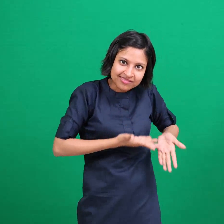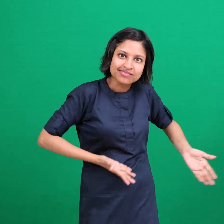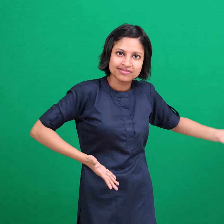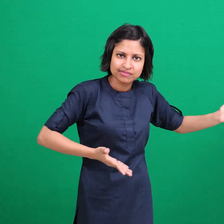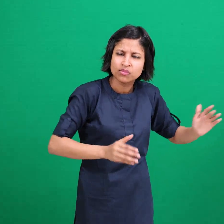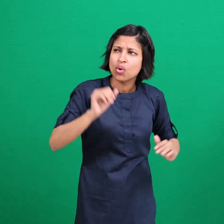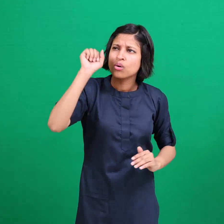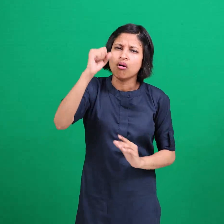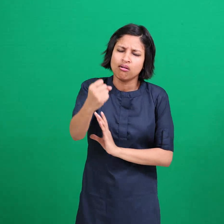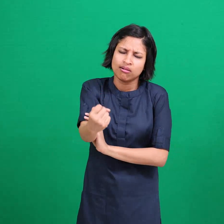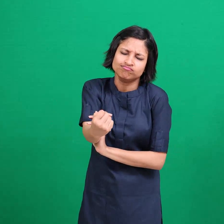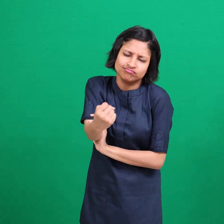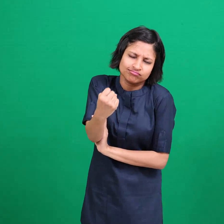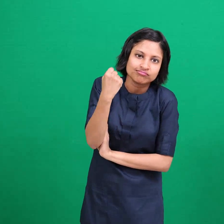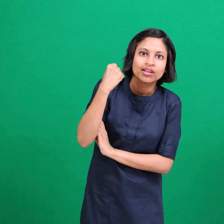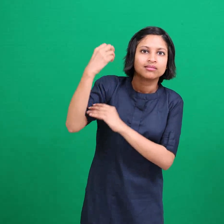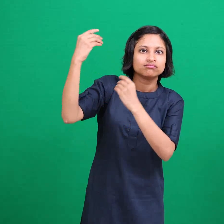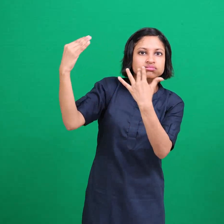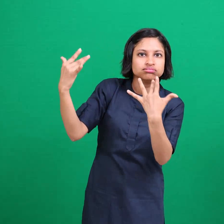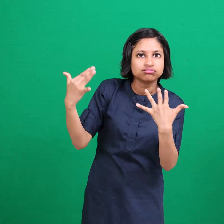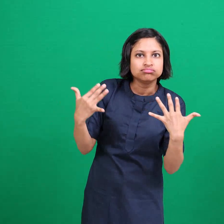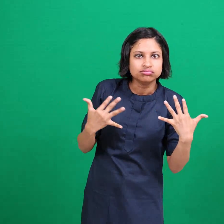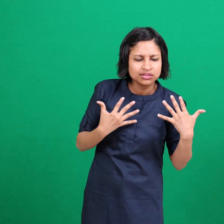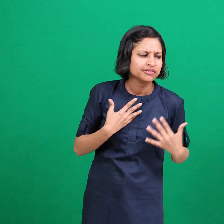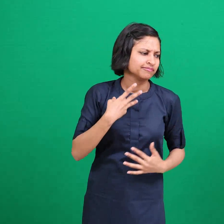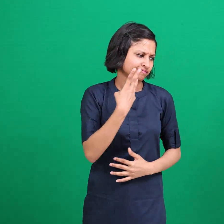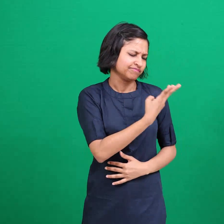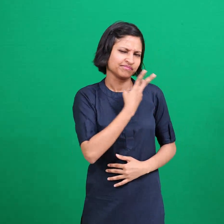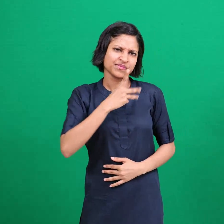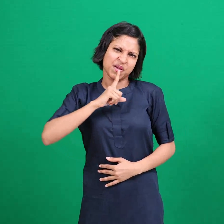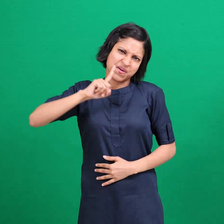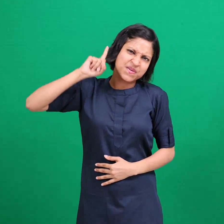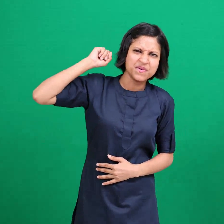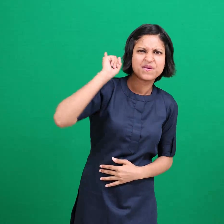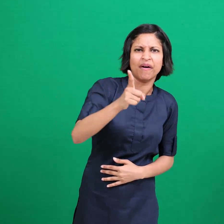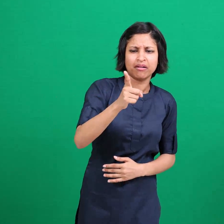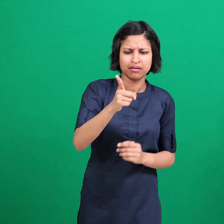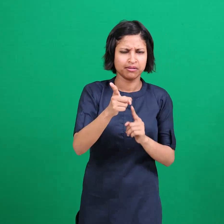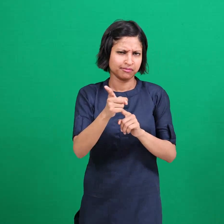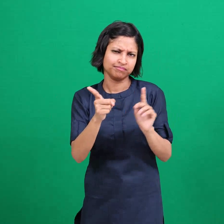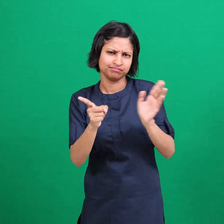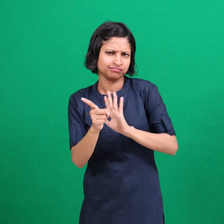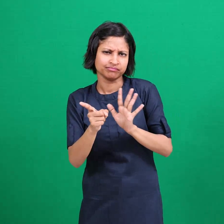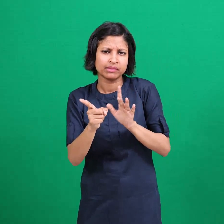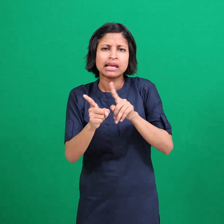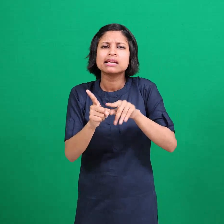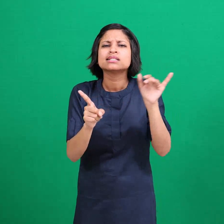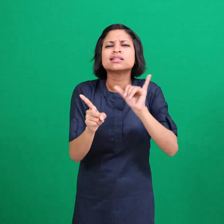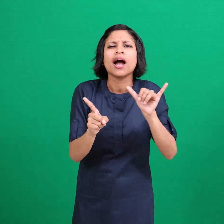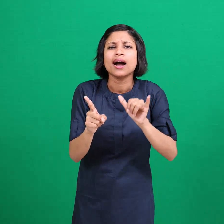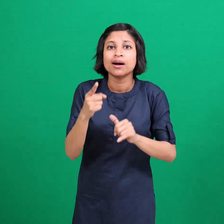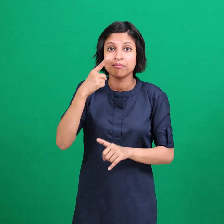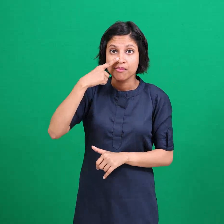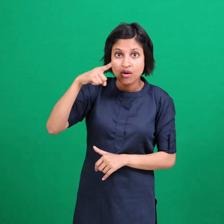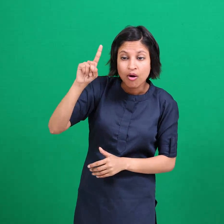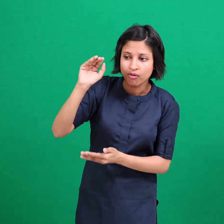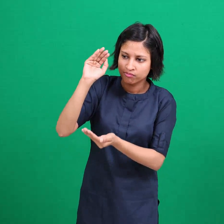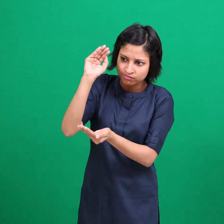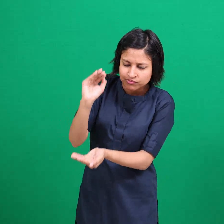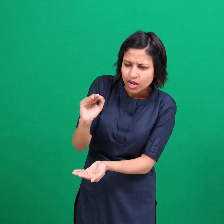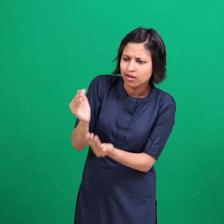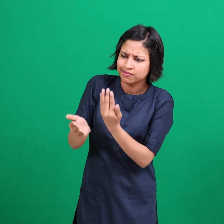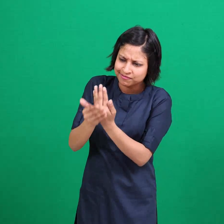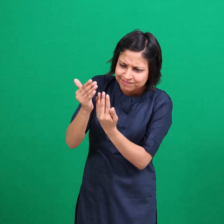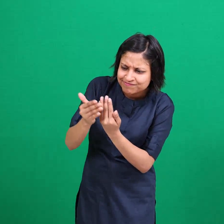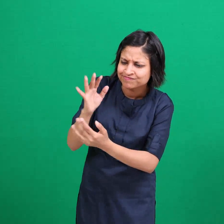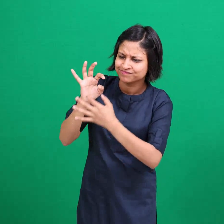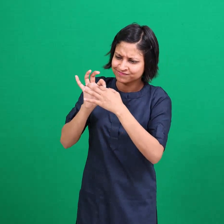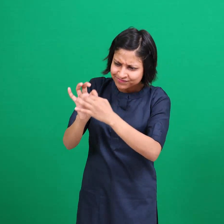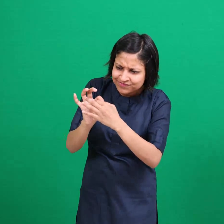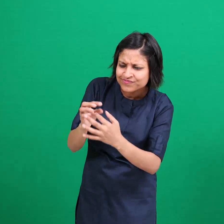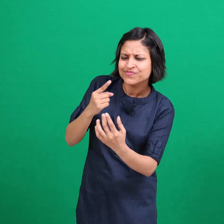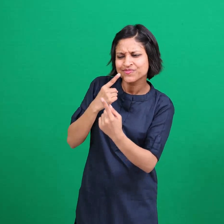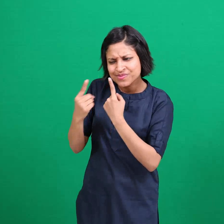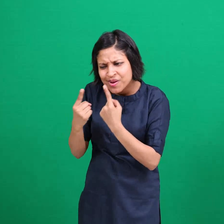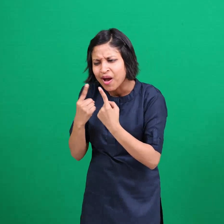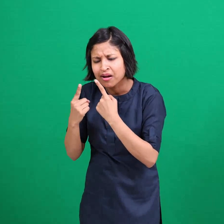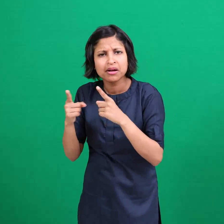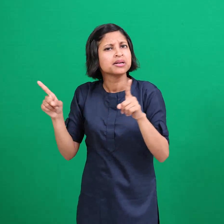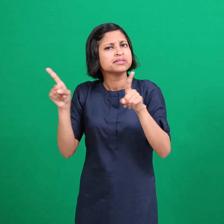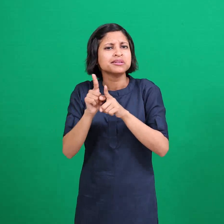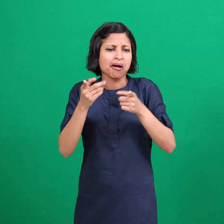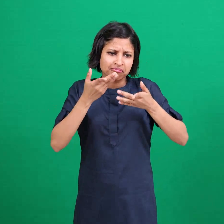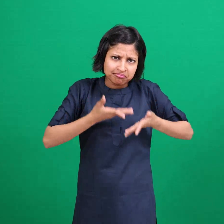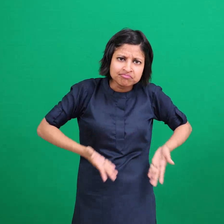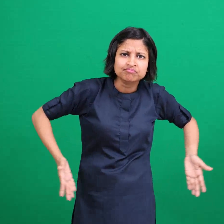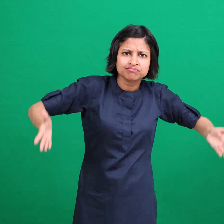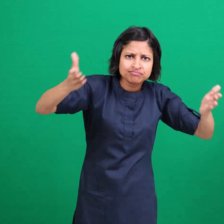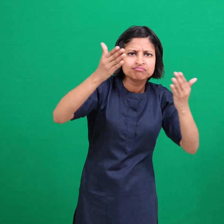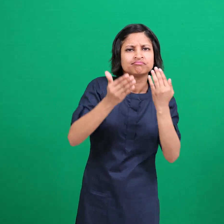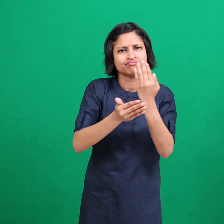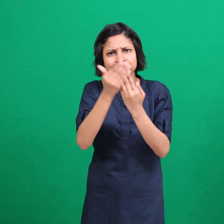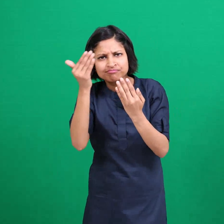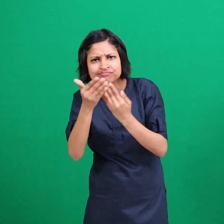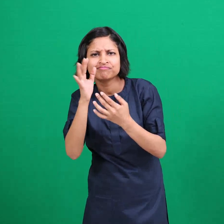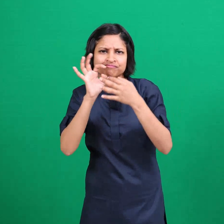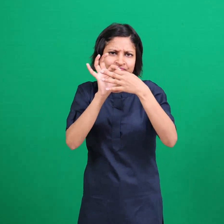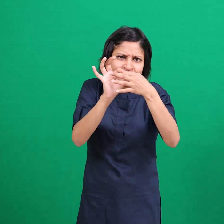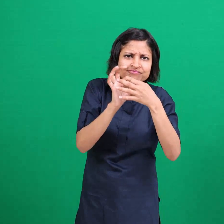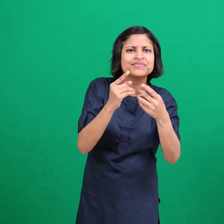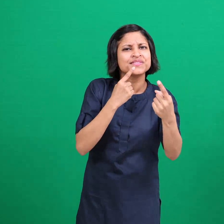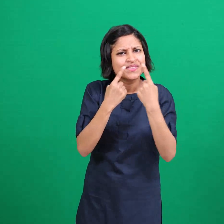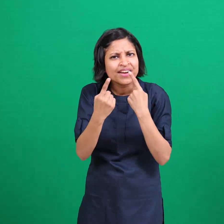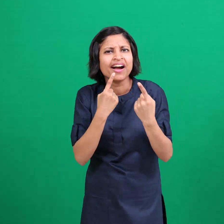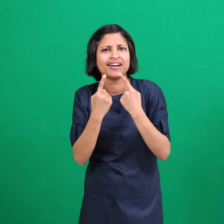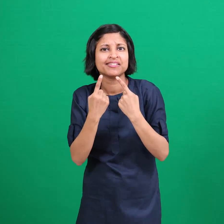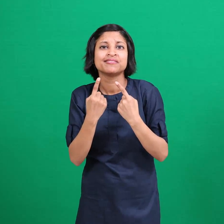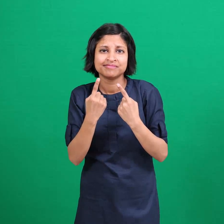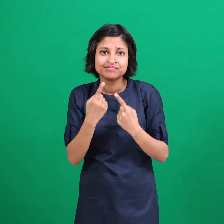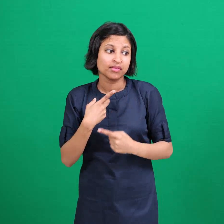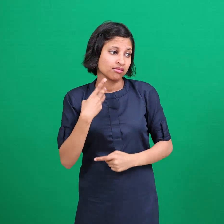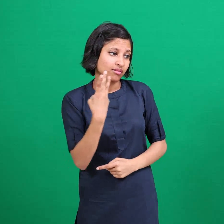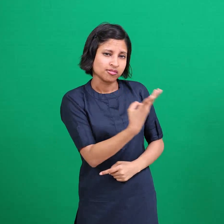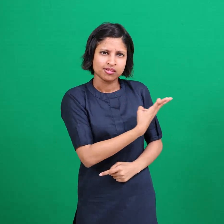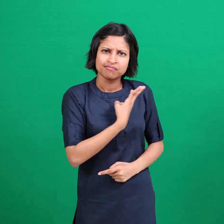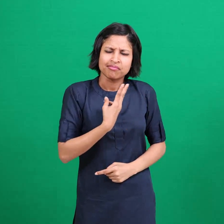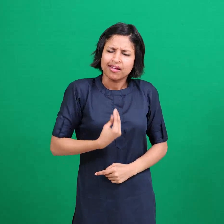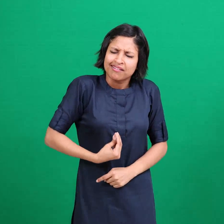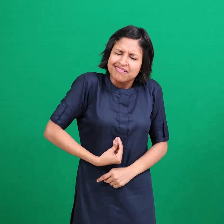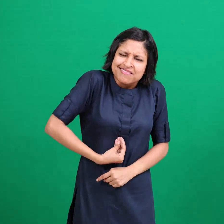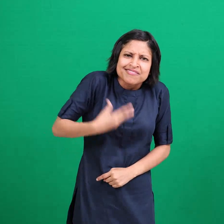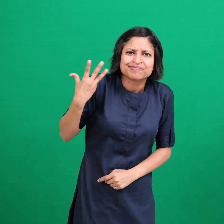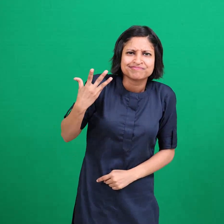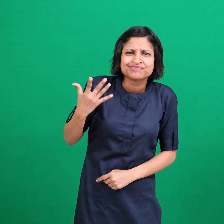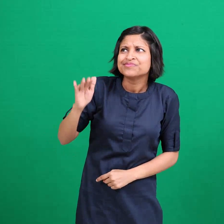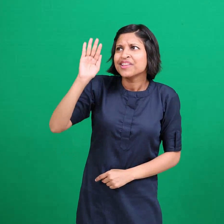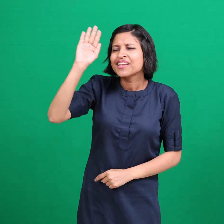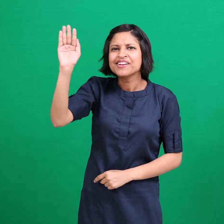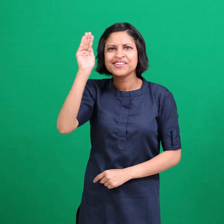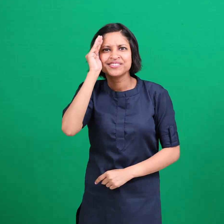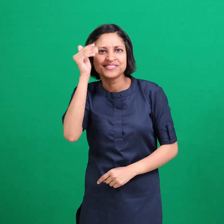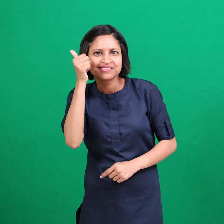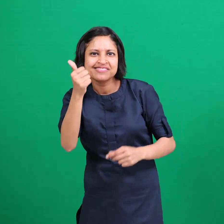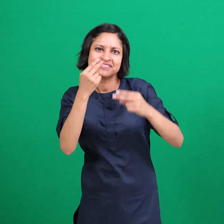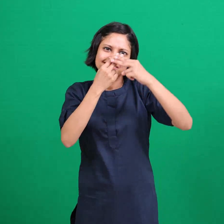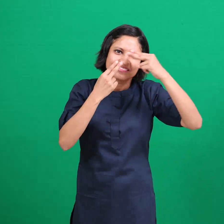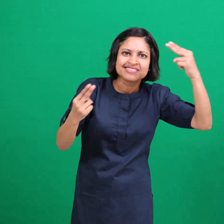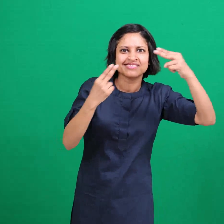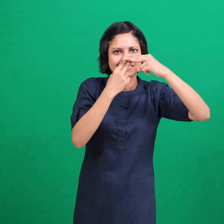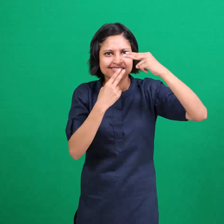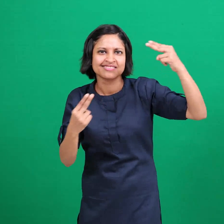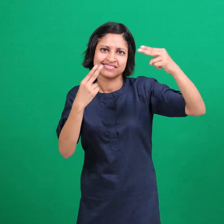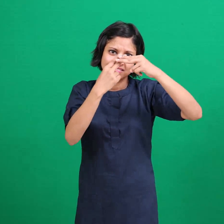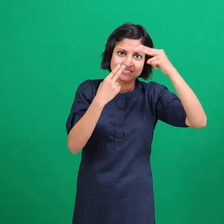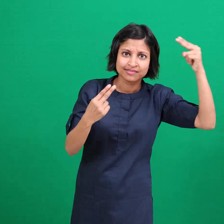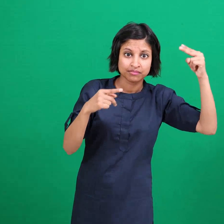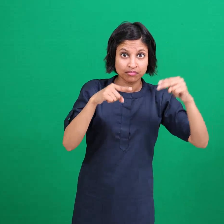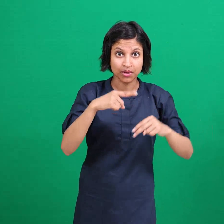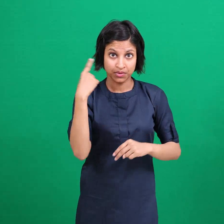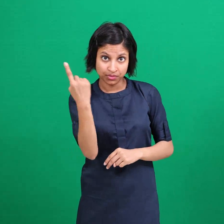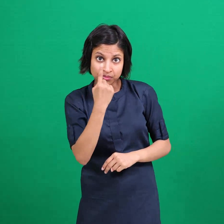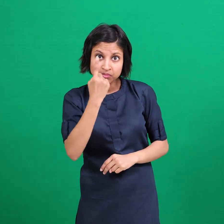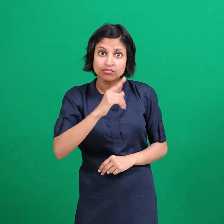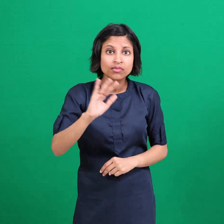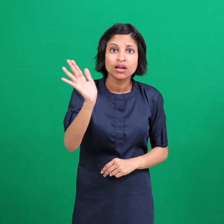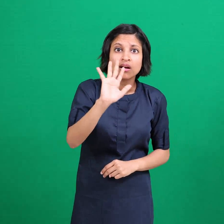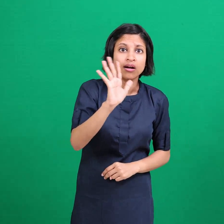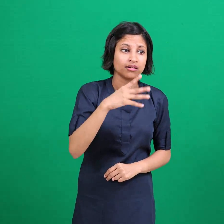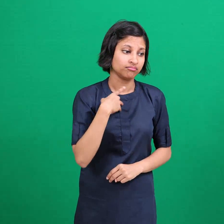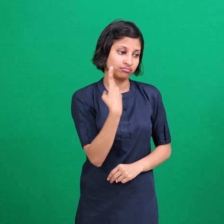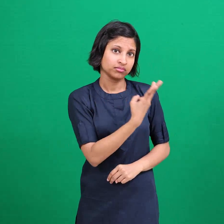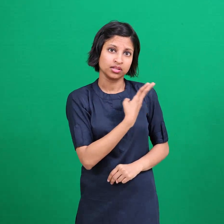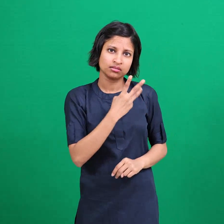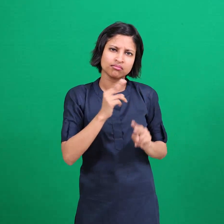On the contrary, we were gentle among you, like a nursing mother caring for her children.